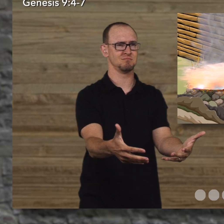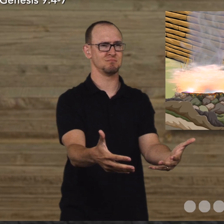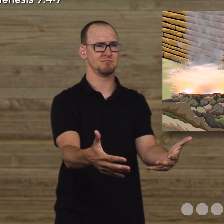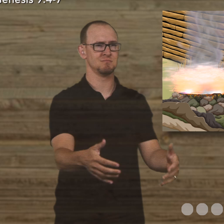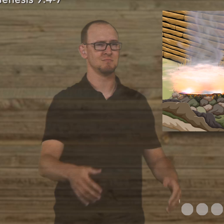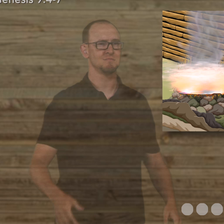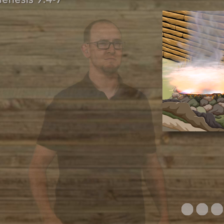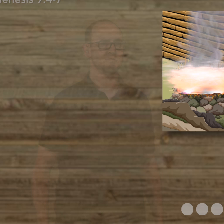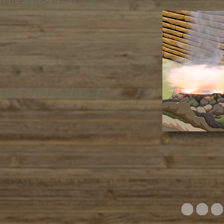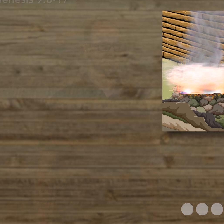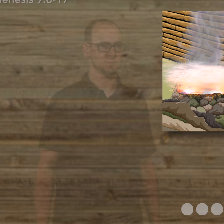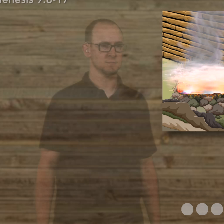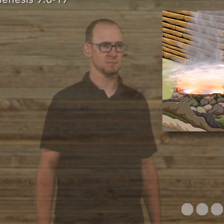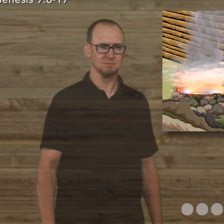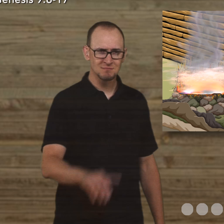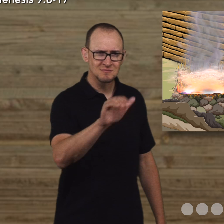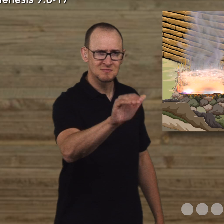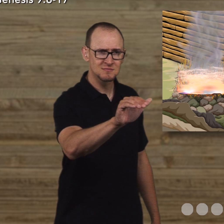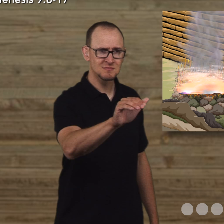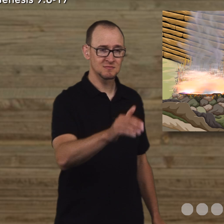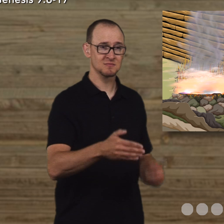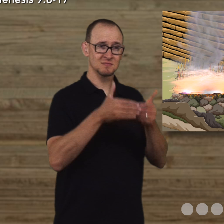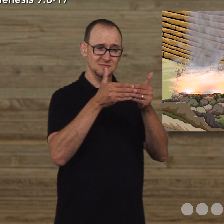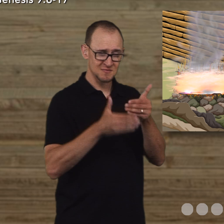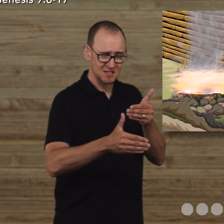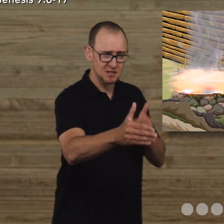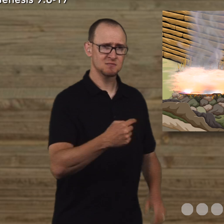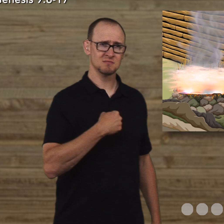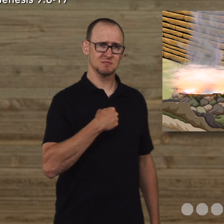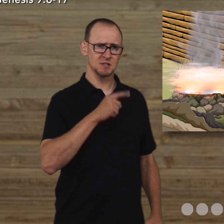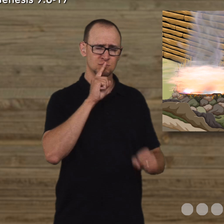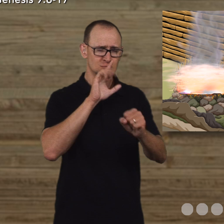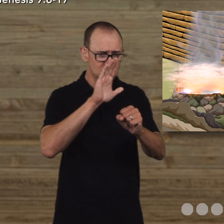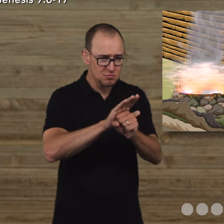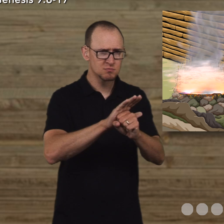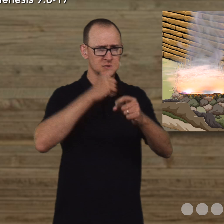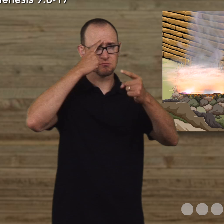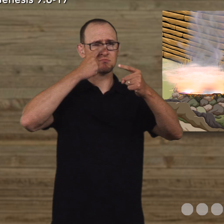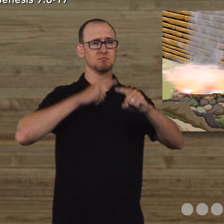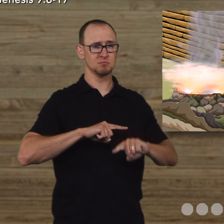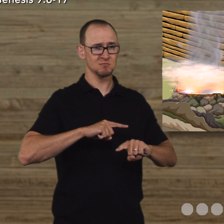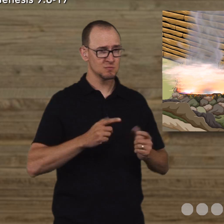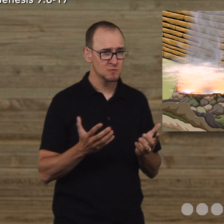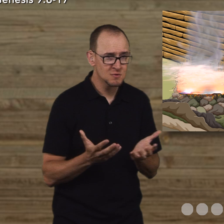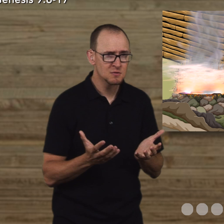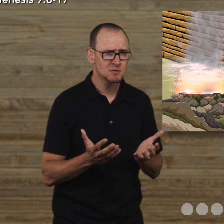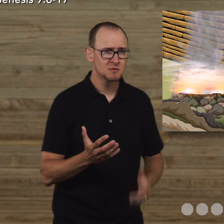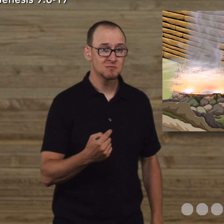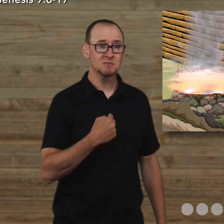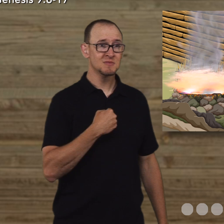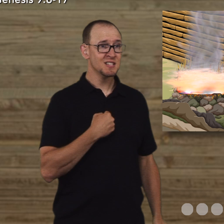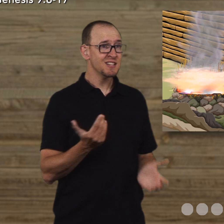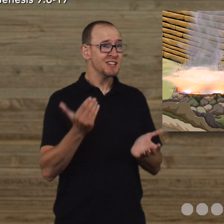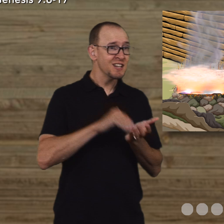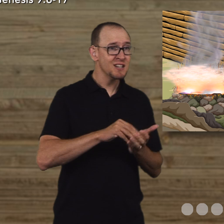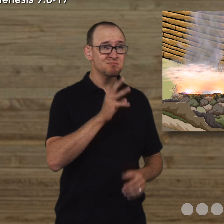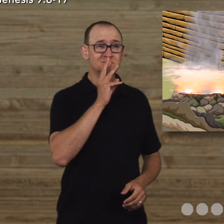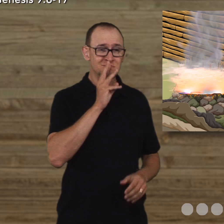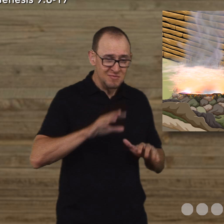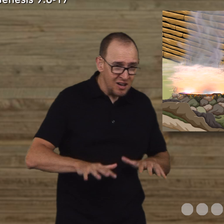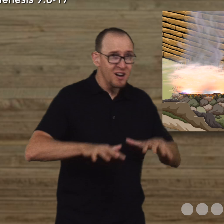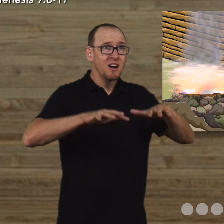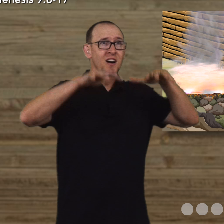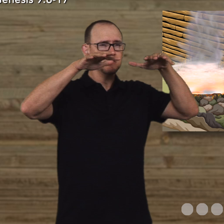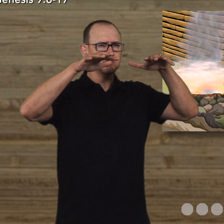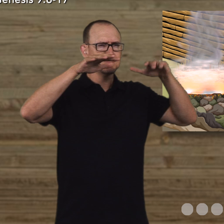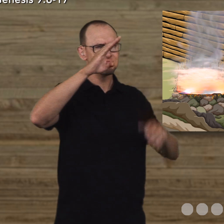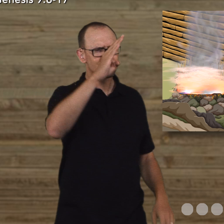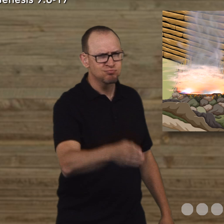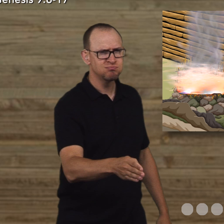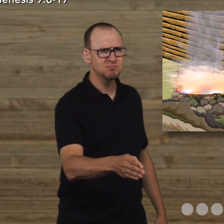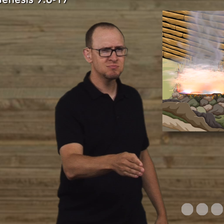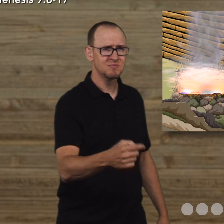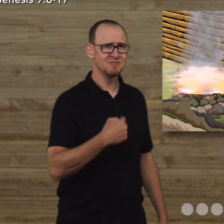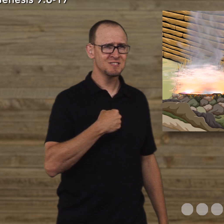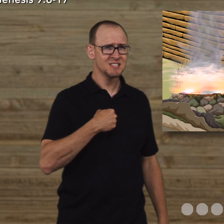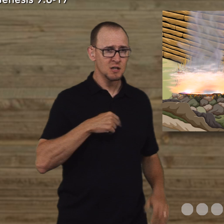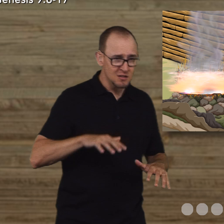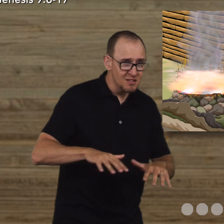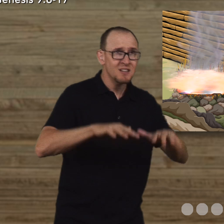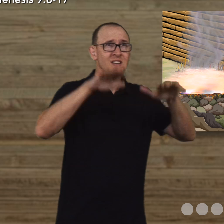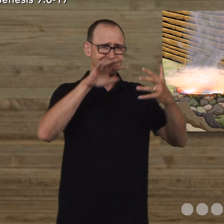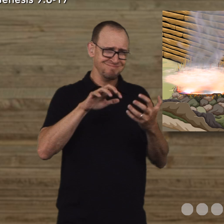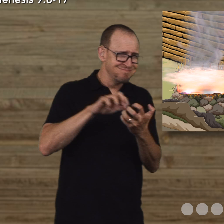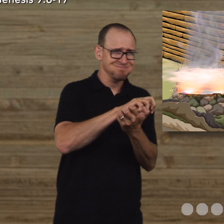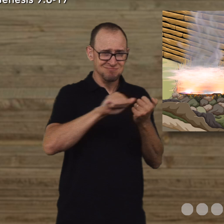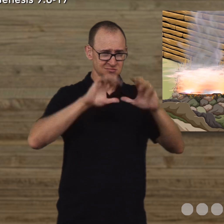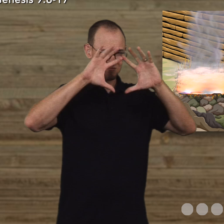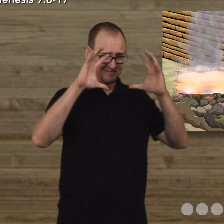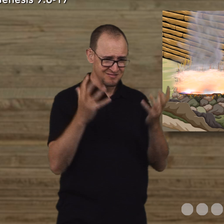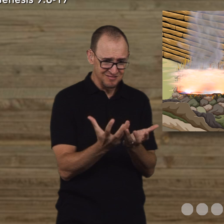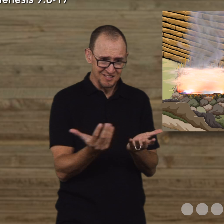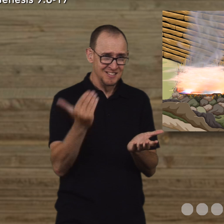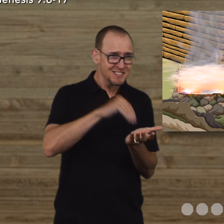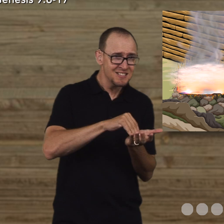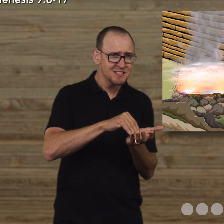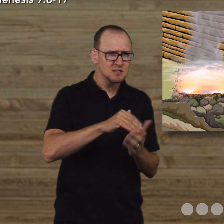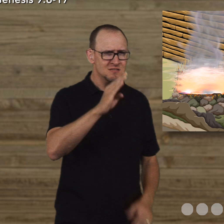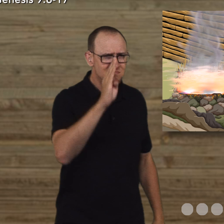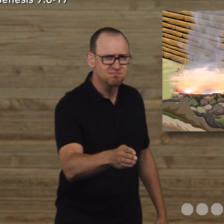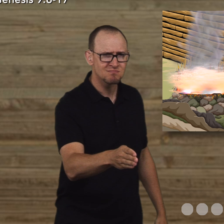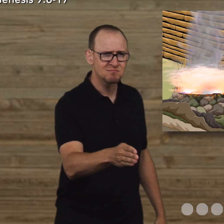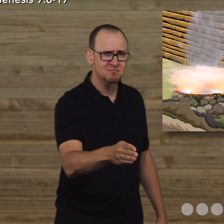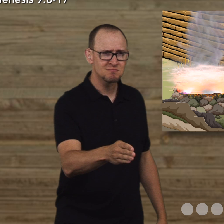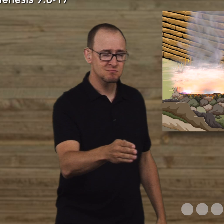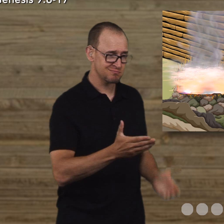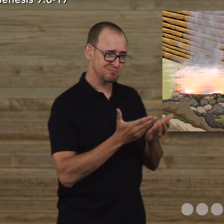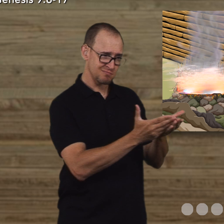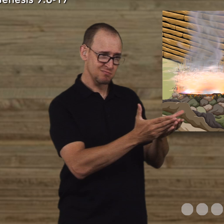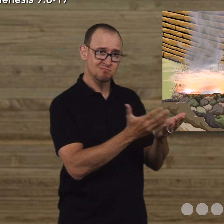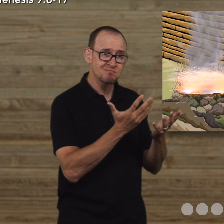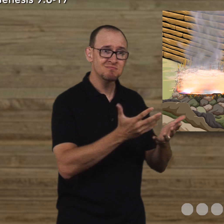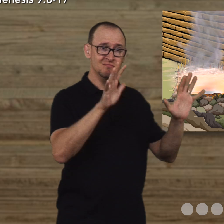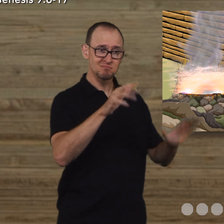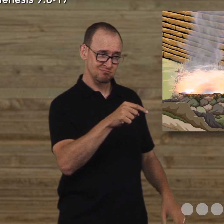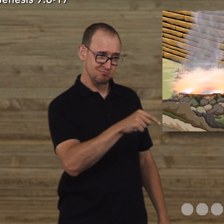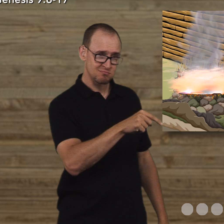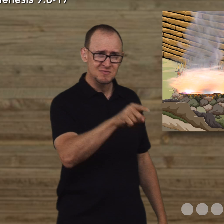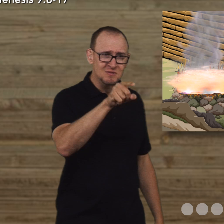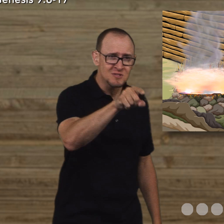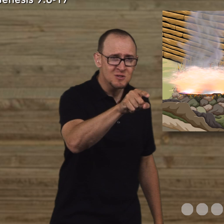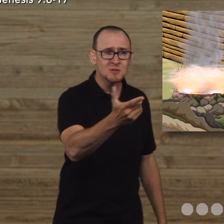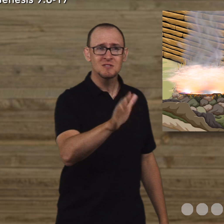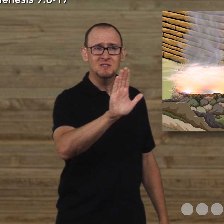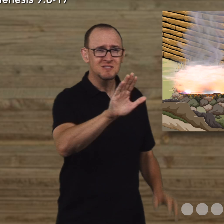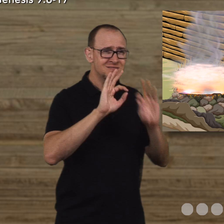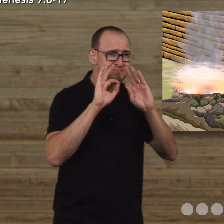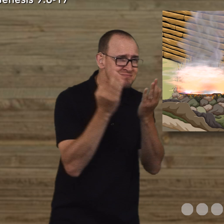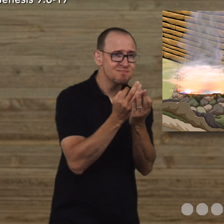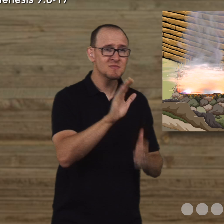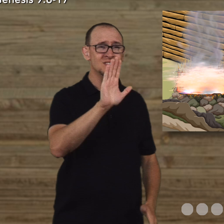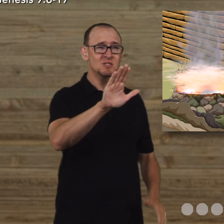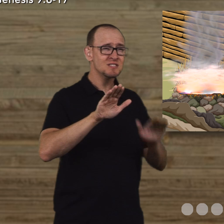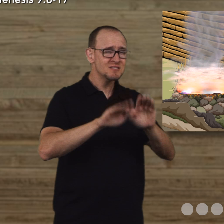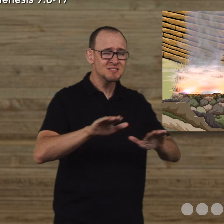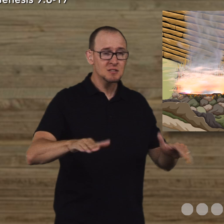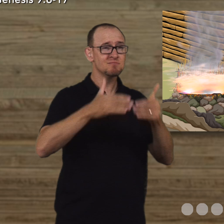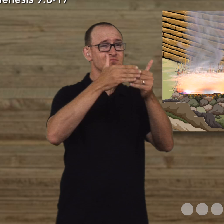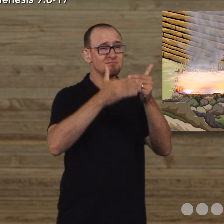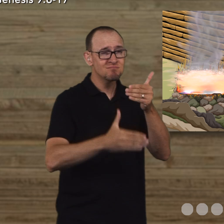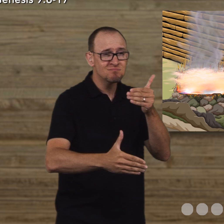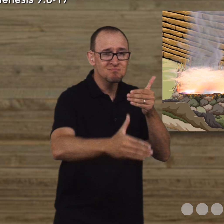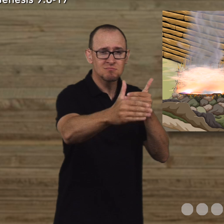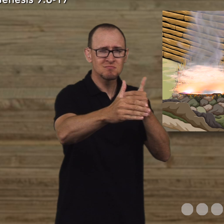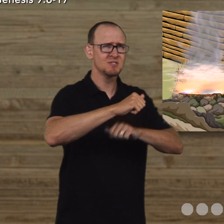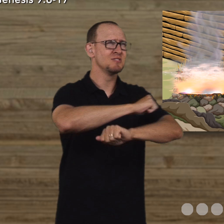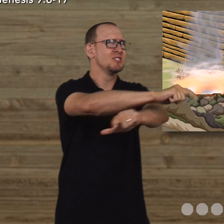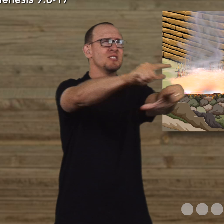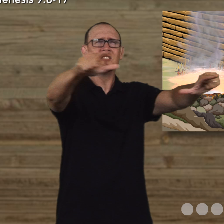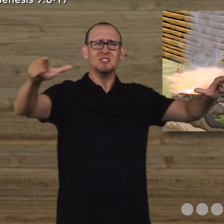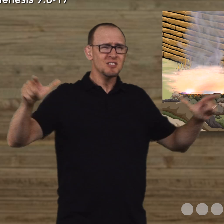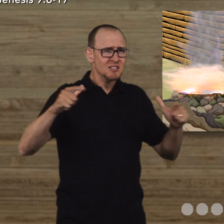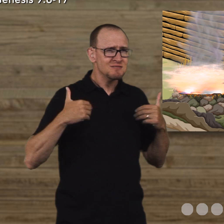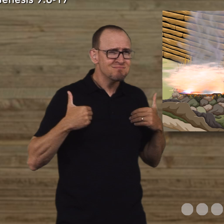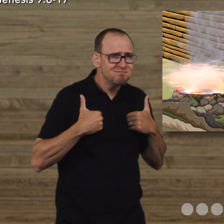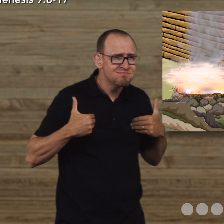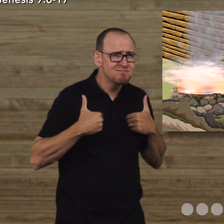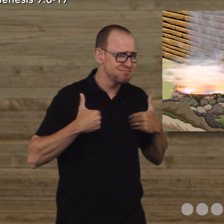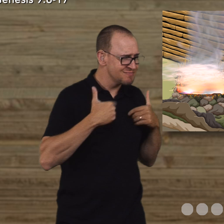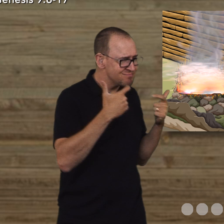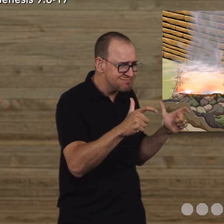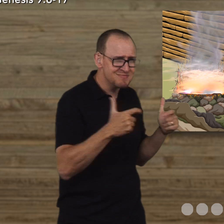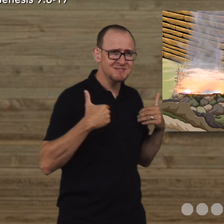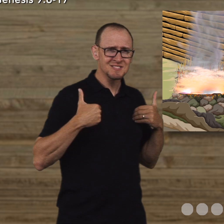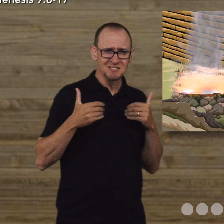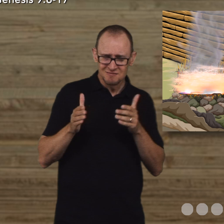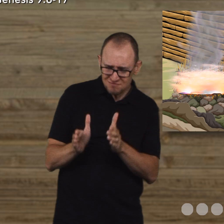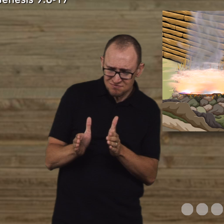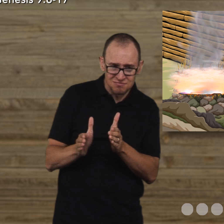Then God said to Noah and his sons with him, “Behold, I now establish My covenant with you and your descendants after you, and with every living creature that was with you—the birds, the livestock, and every beast of the earth—every living thing that came out of the ark.